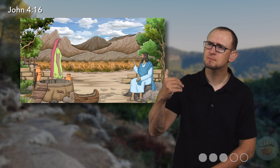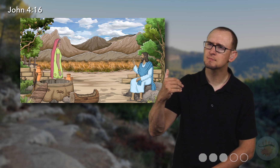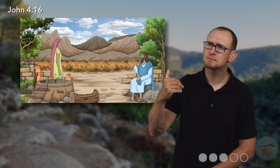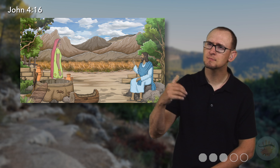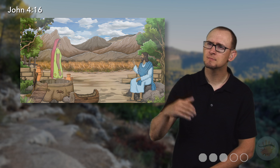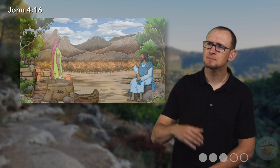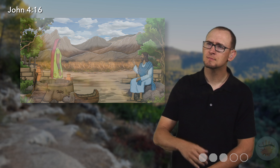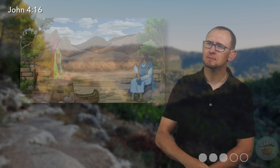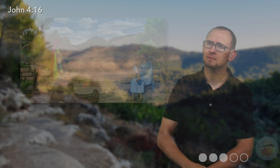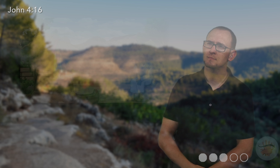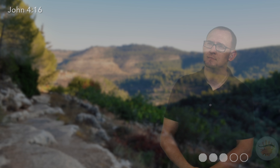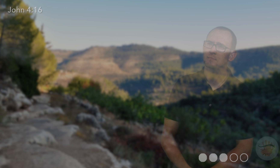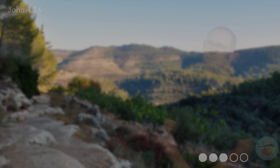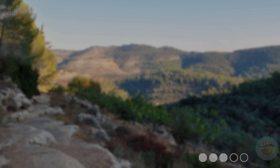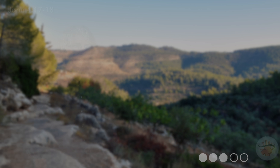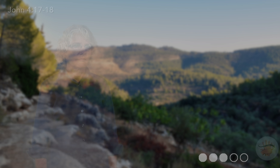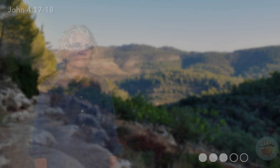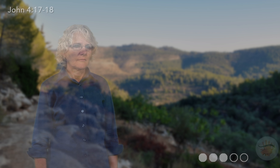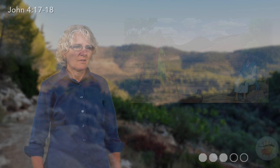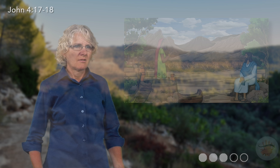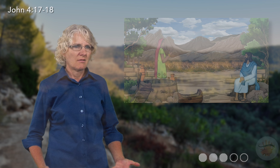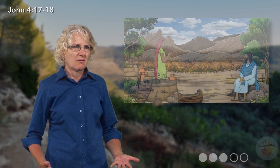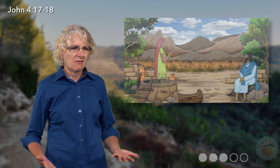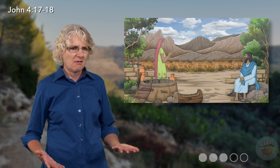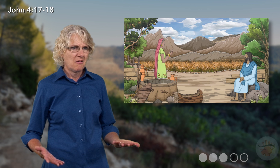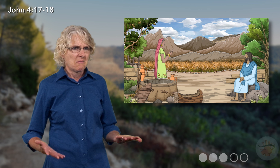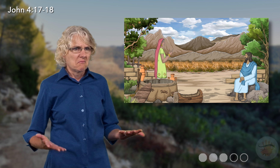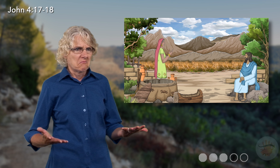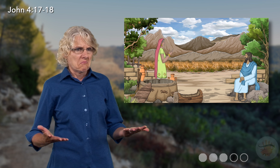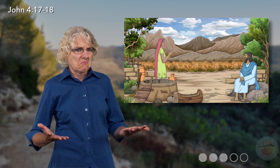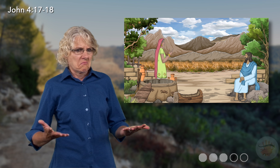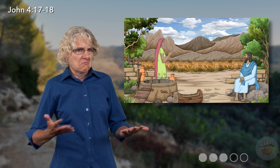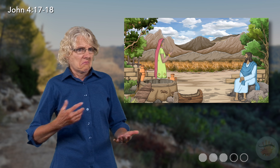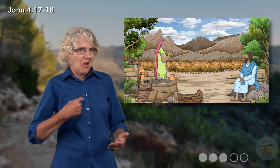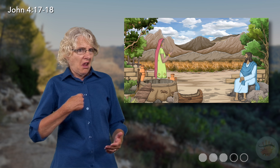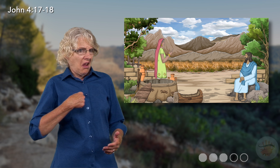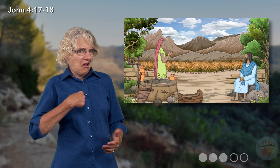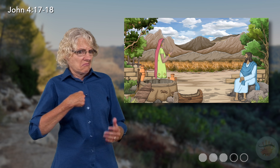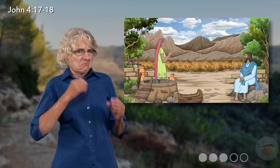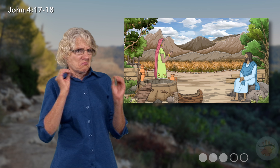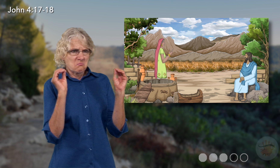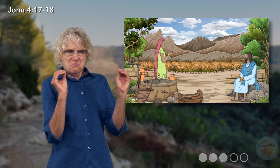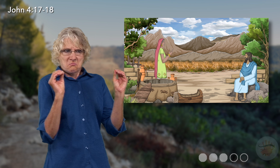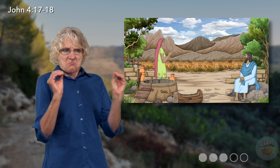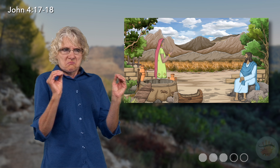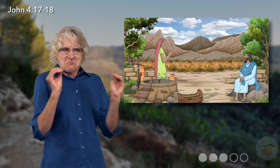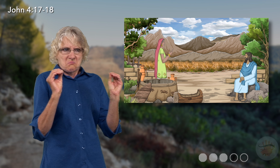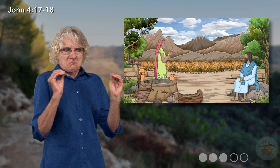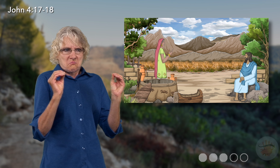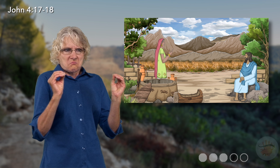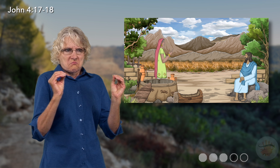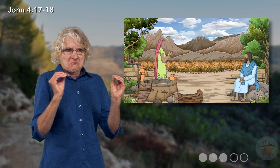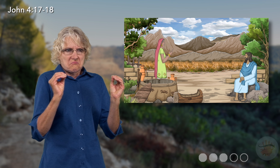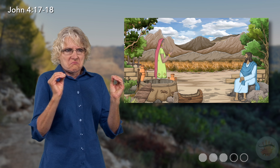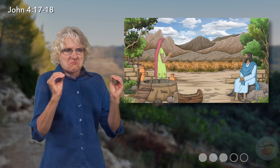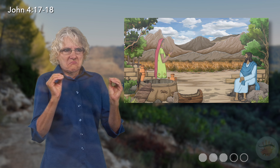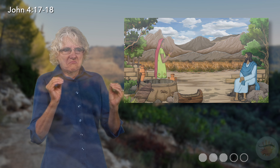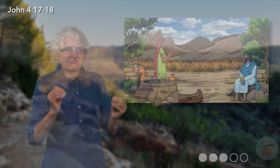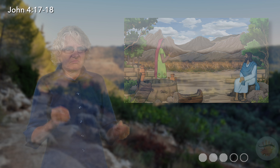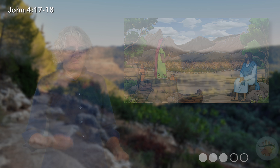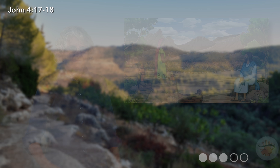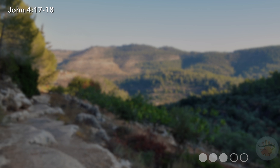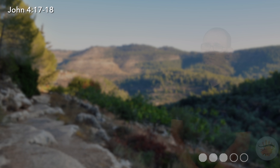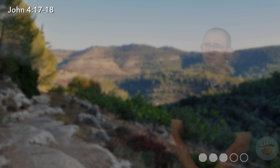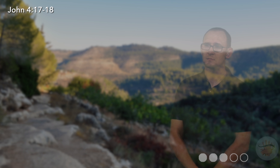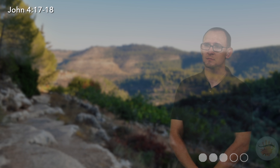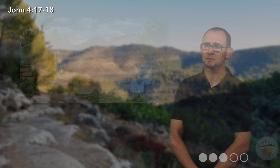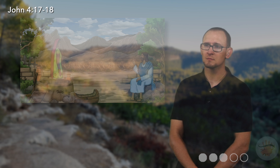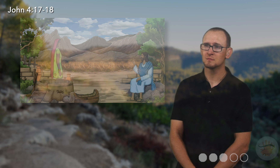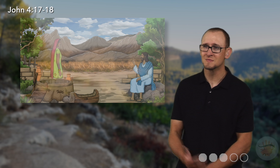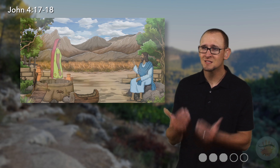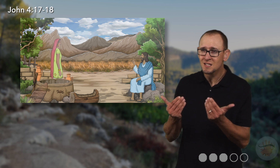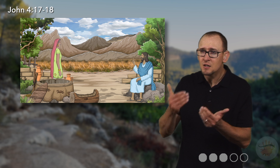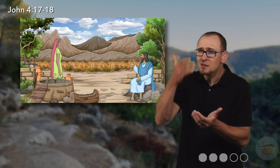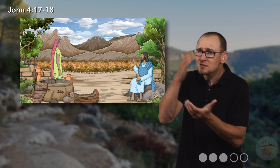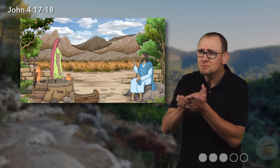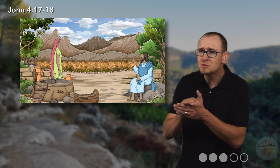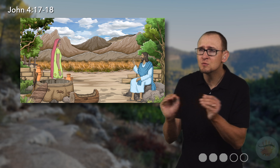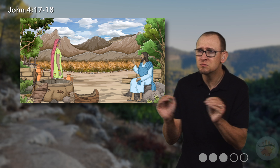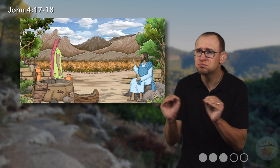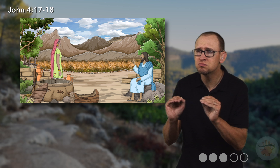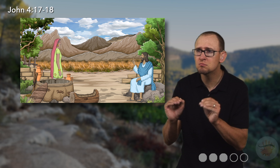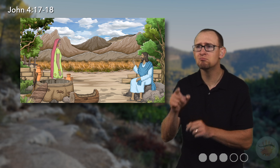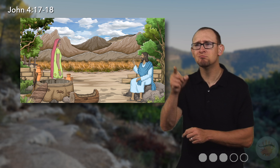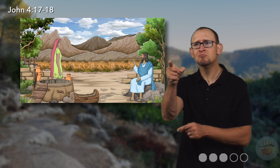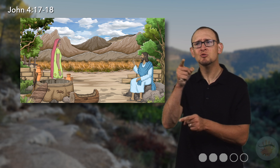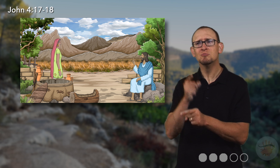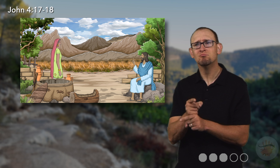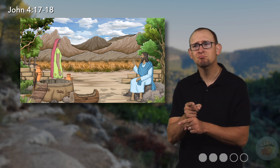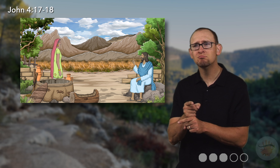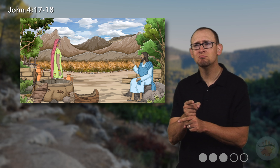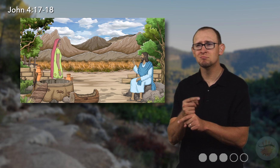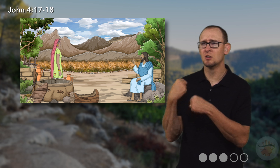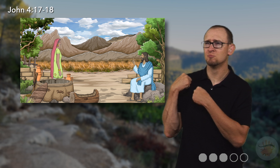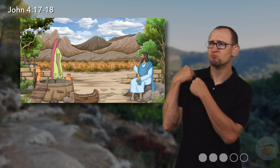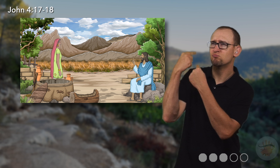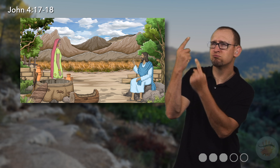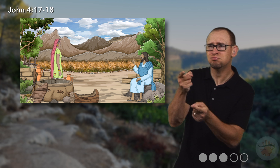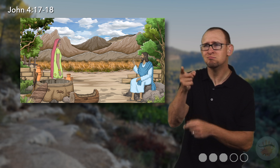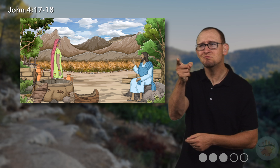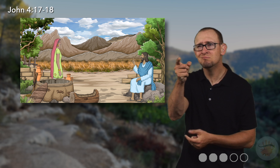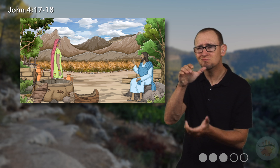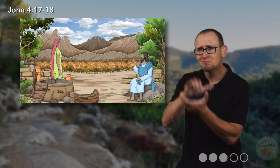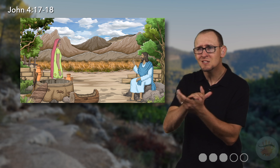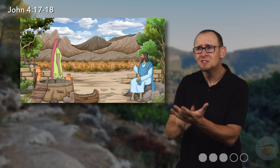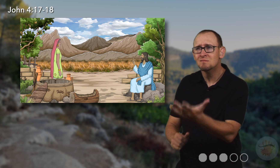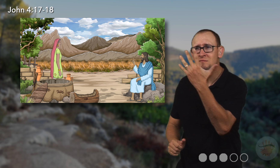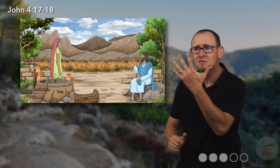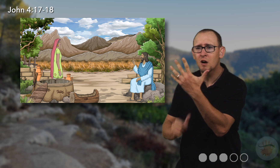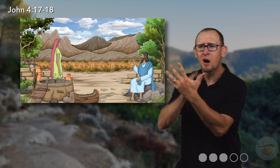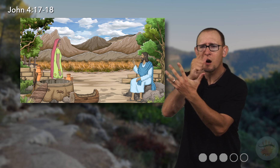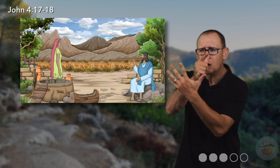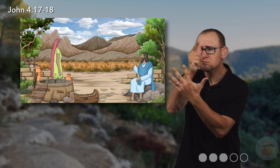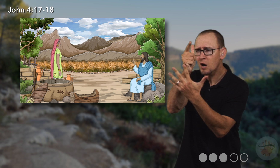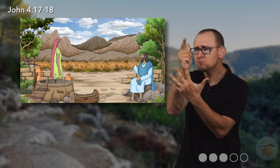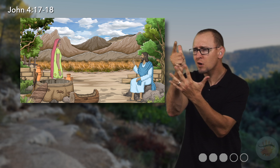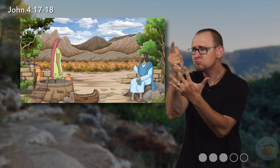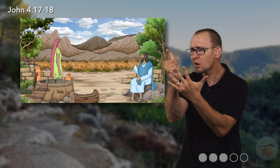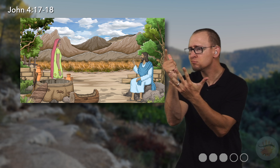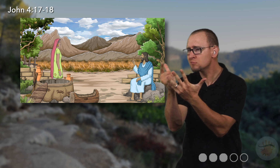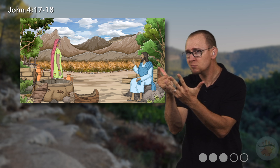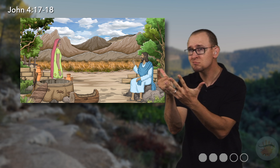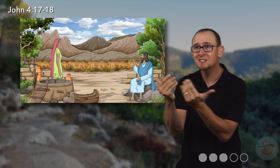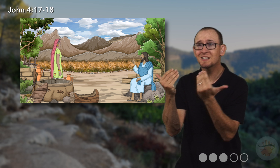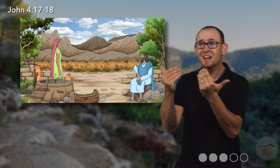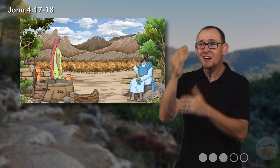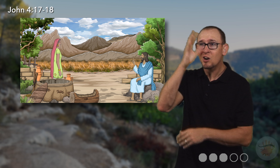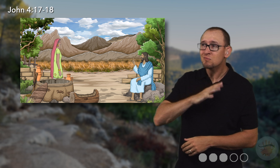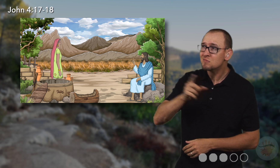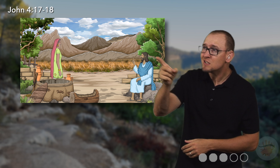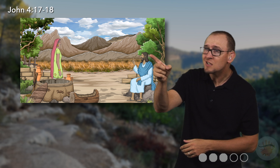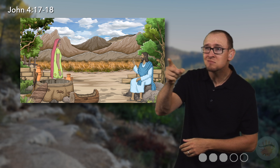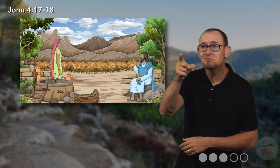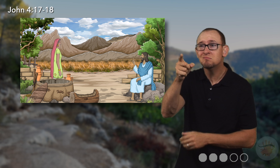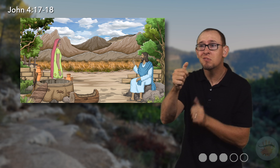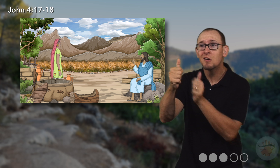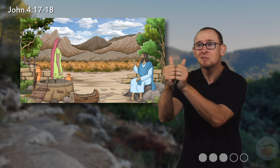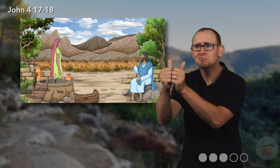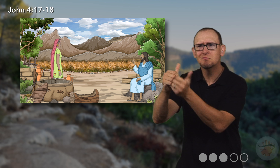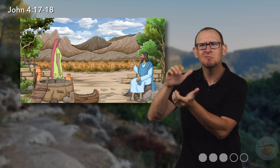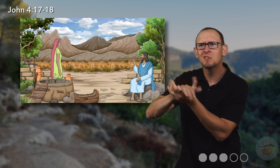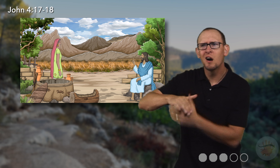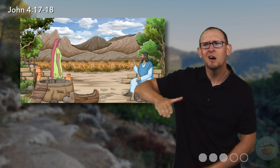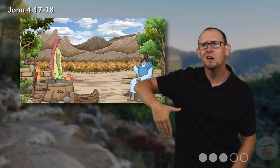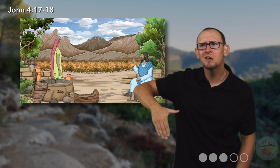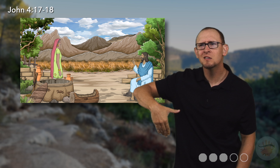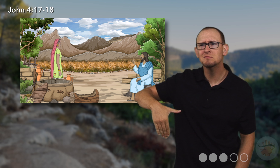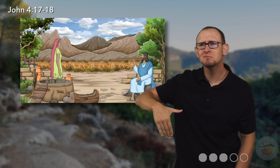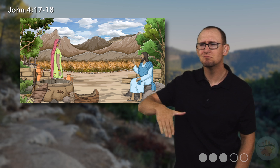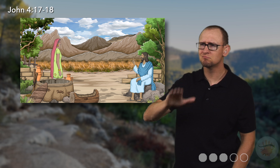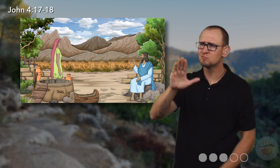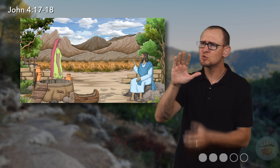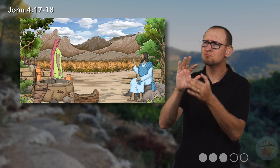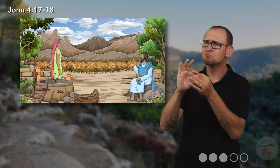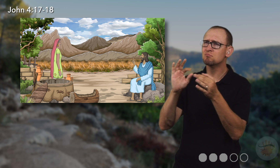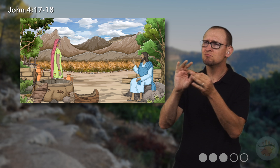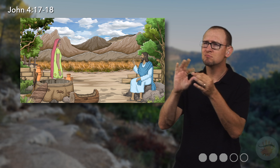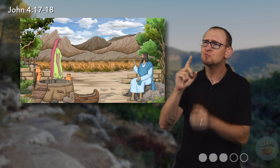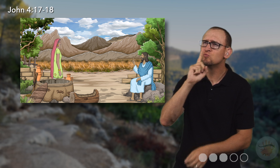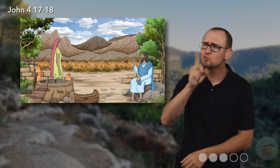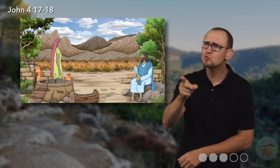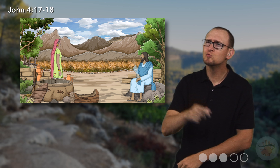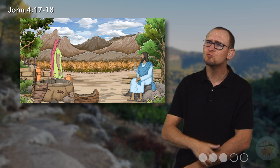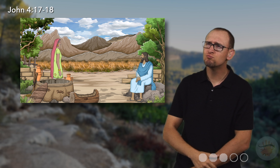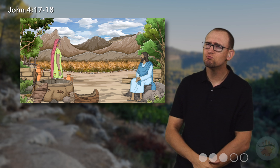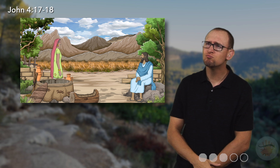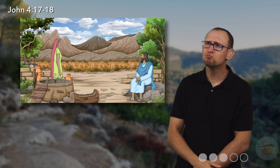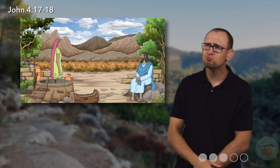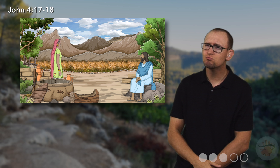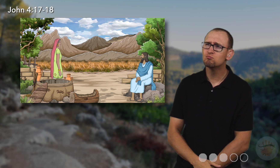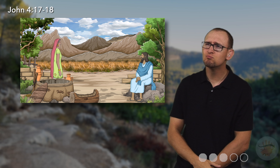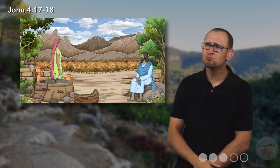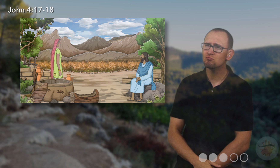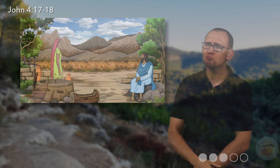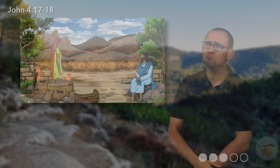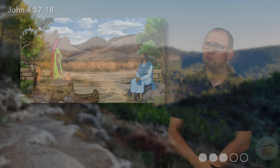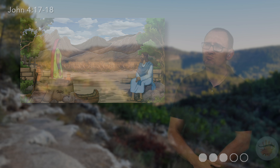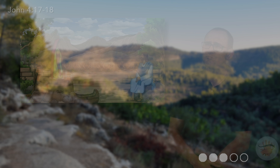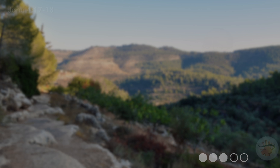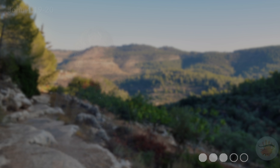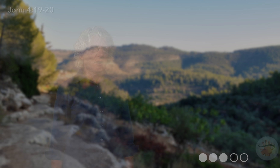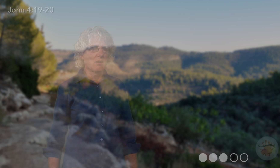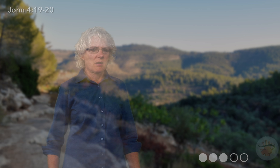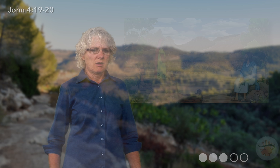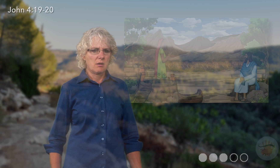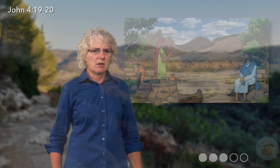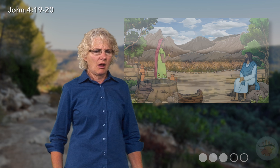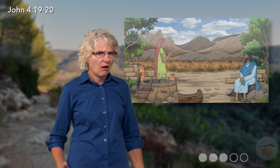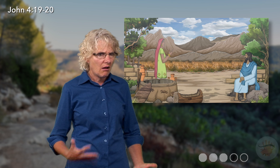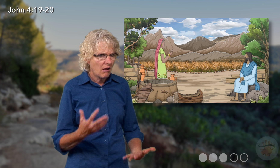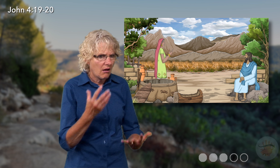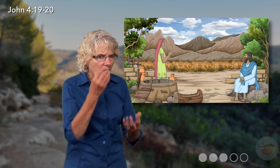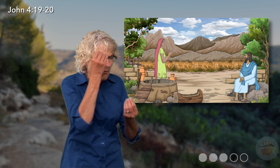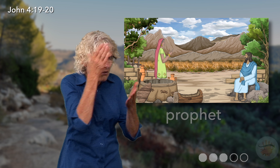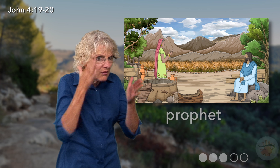“I have no husband,” the woman replied. Jesus said to her, “You are correct to say that you have no husband. In fact, you have had five husbands, and the man you now have is not your husband. You have spoken truthfully.”